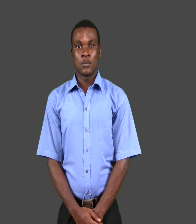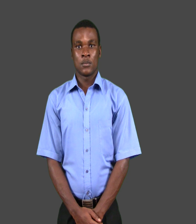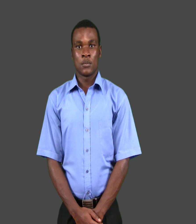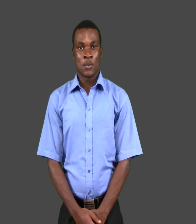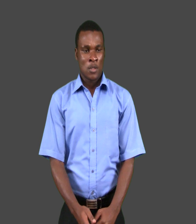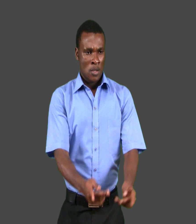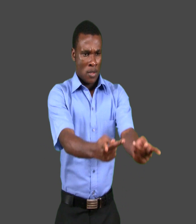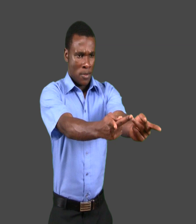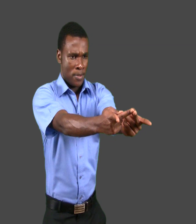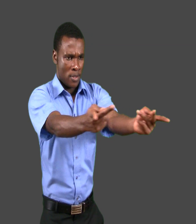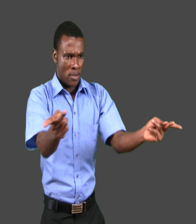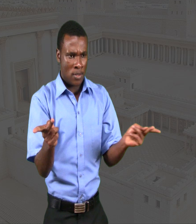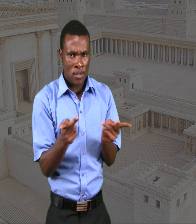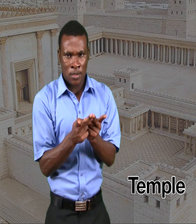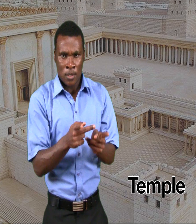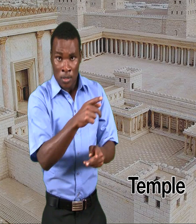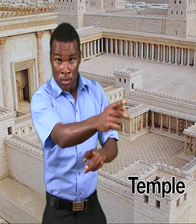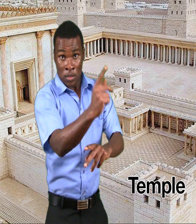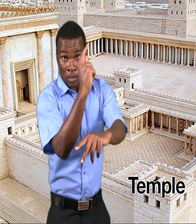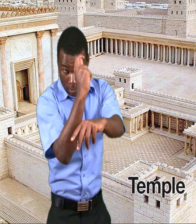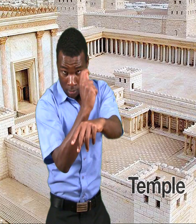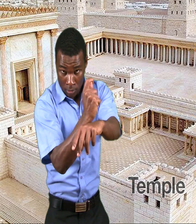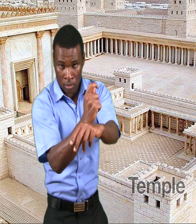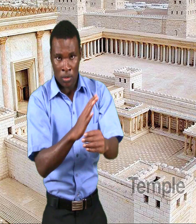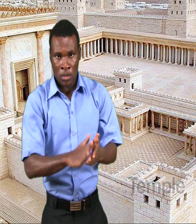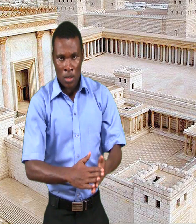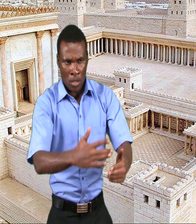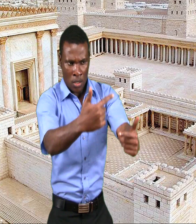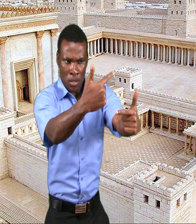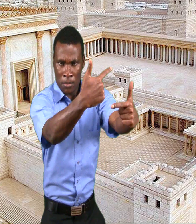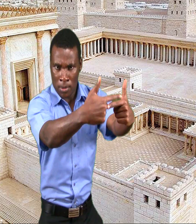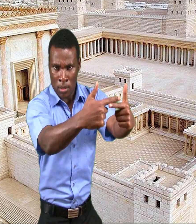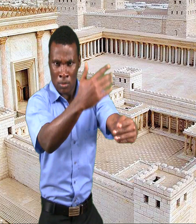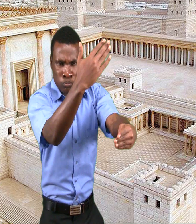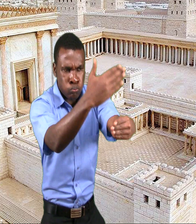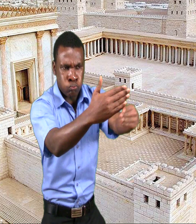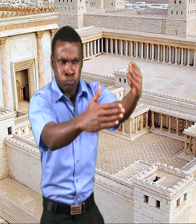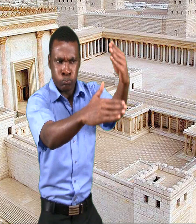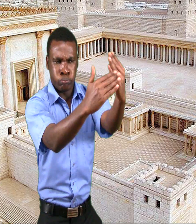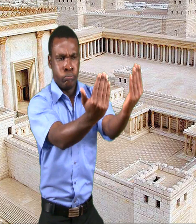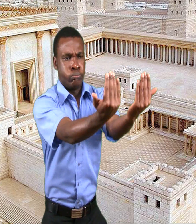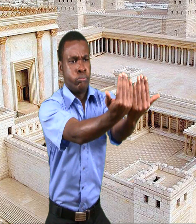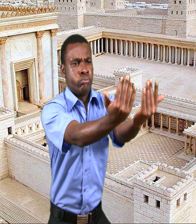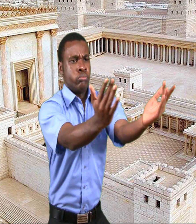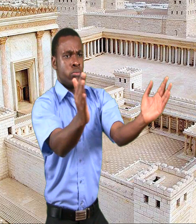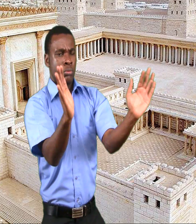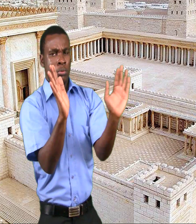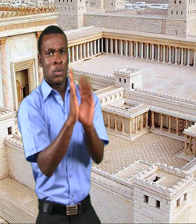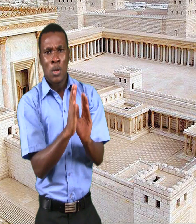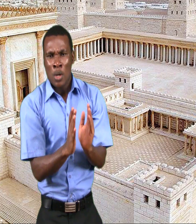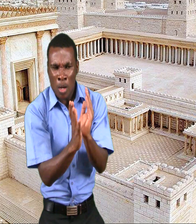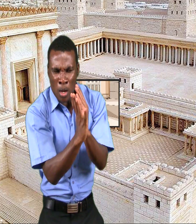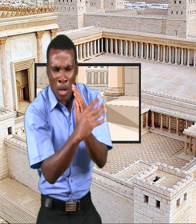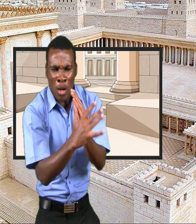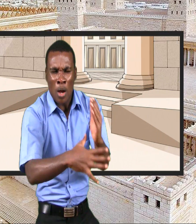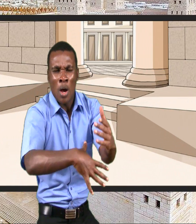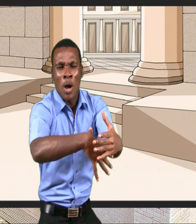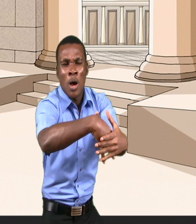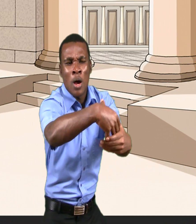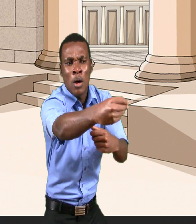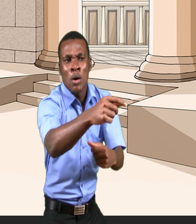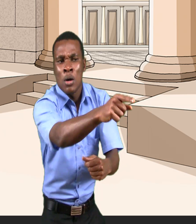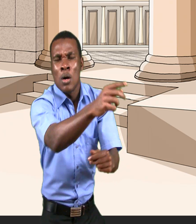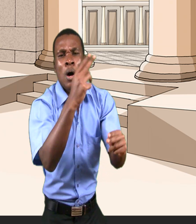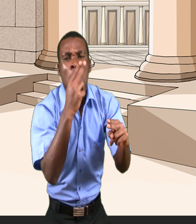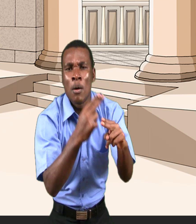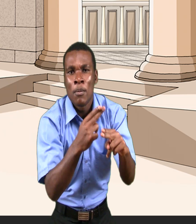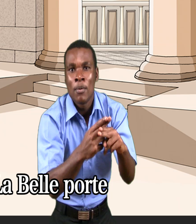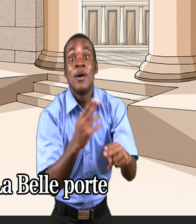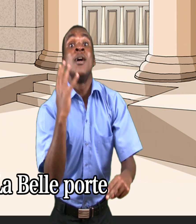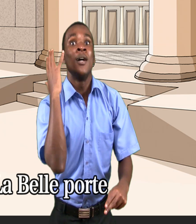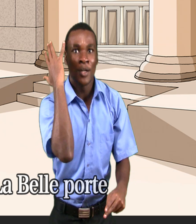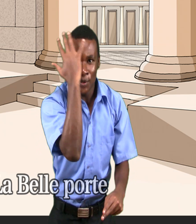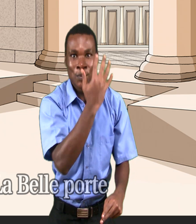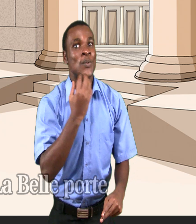One afternoon Peter and John were going up to the temple at the hour of prayer, the ninth hour.